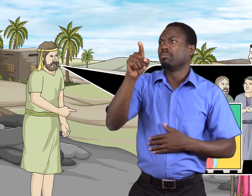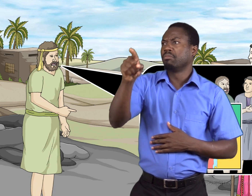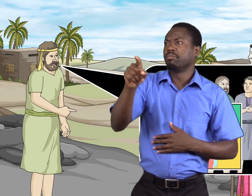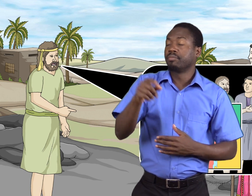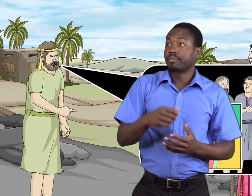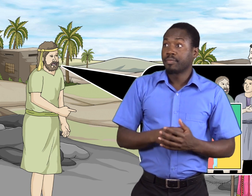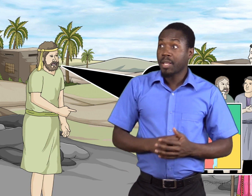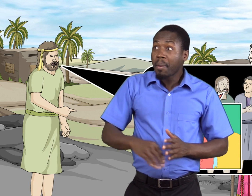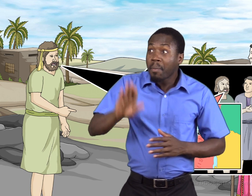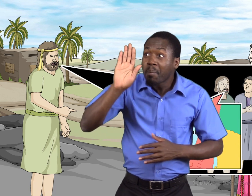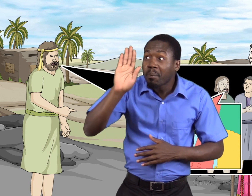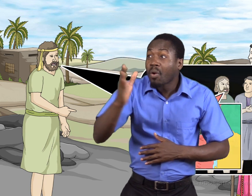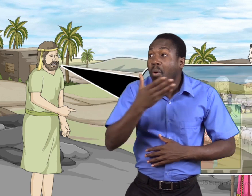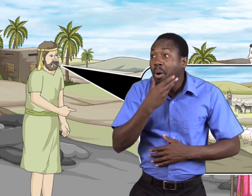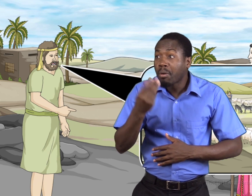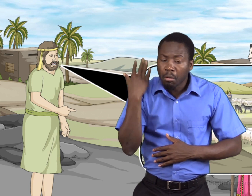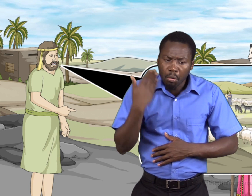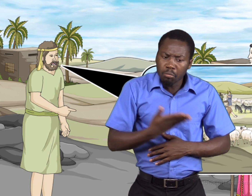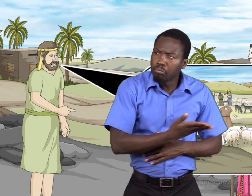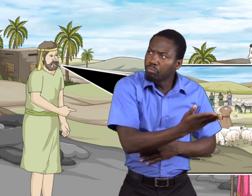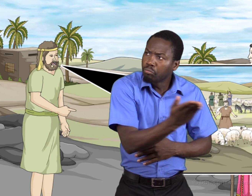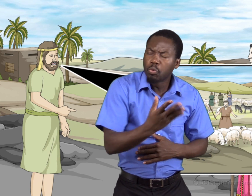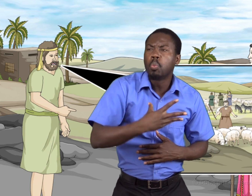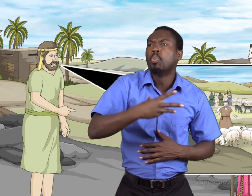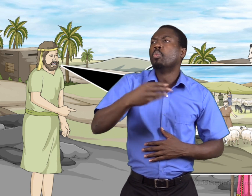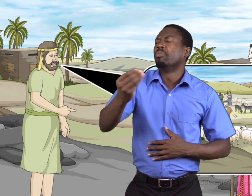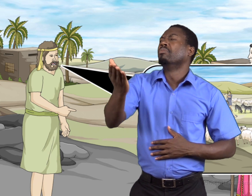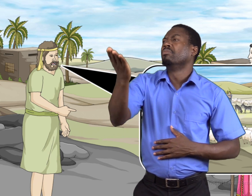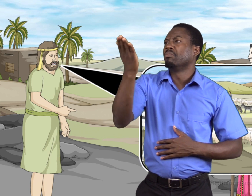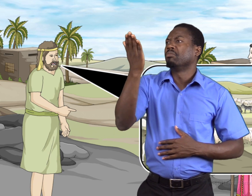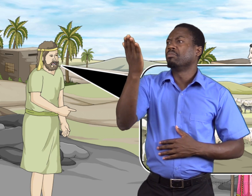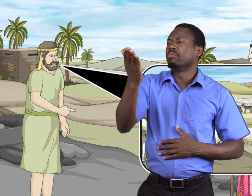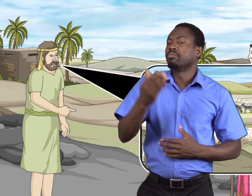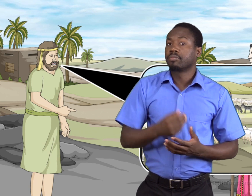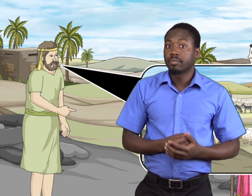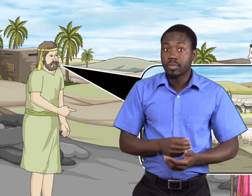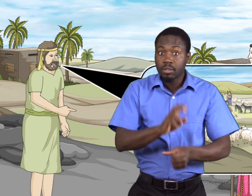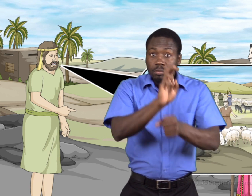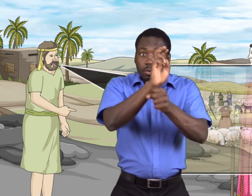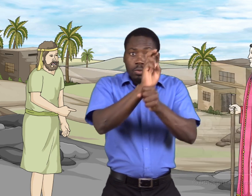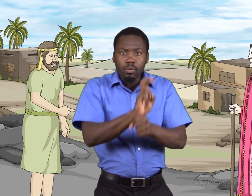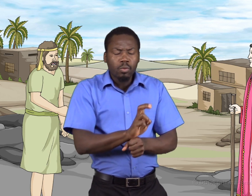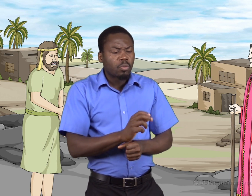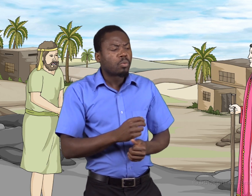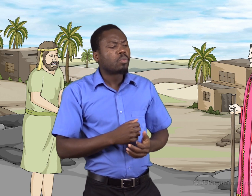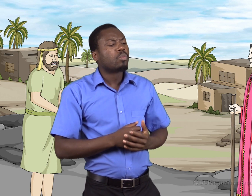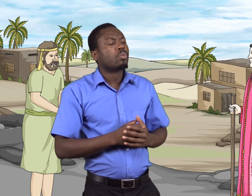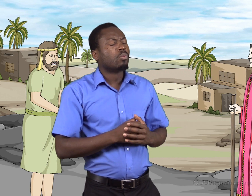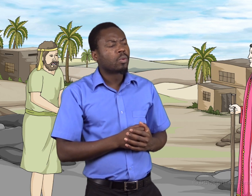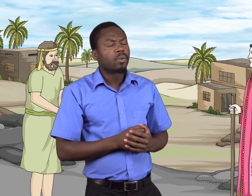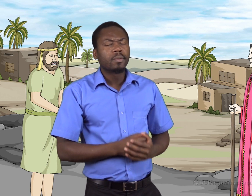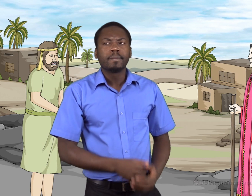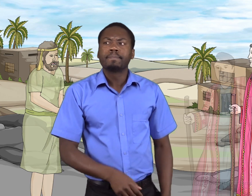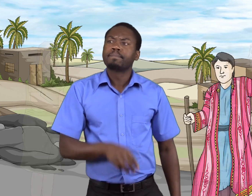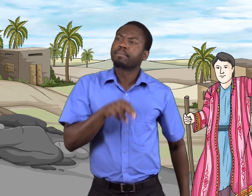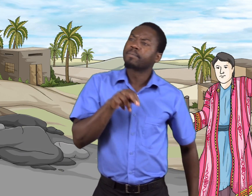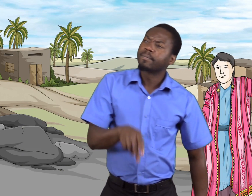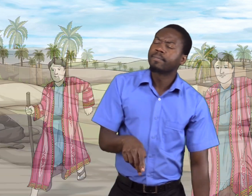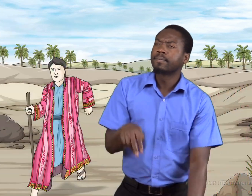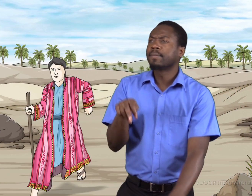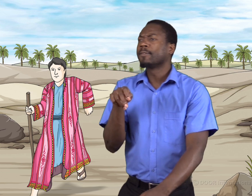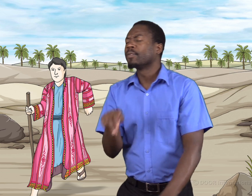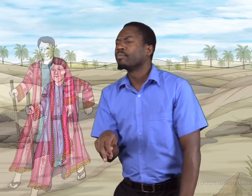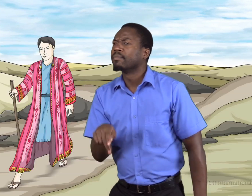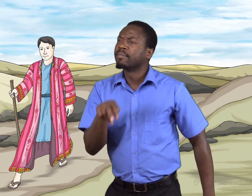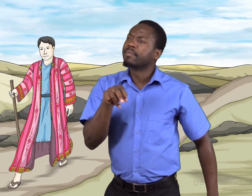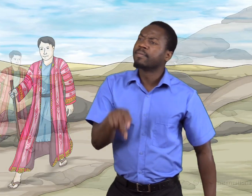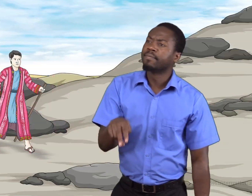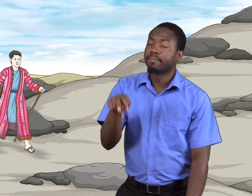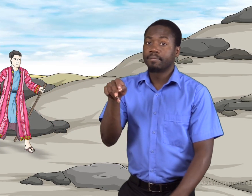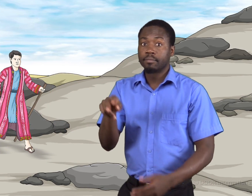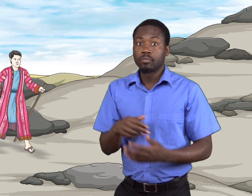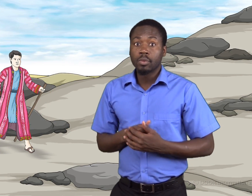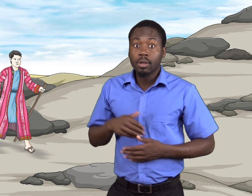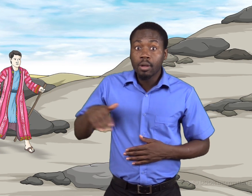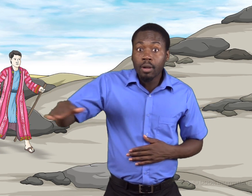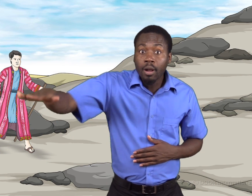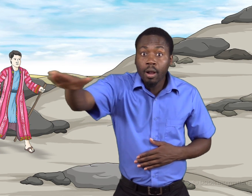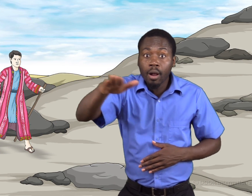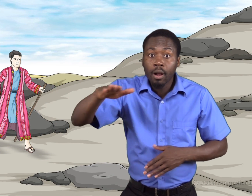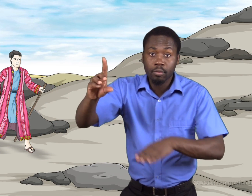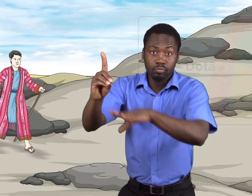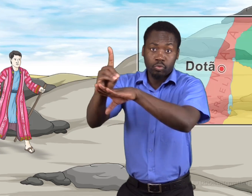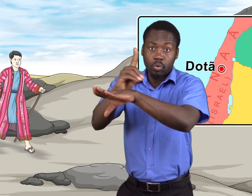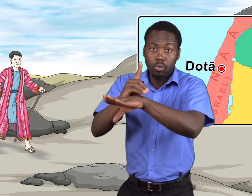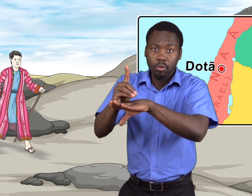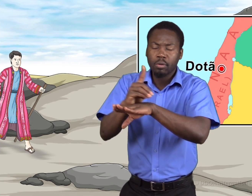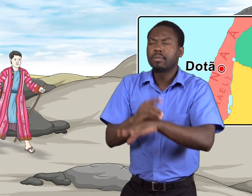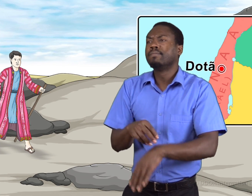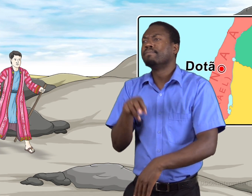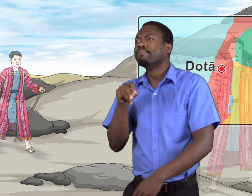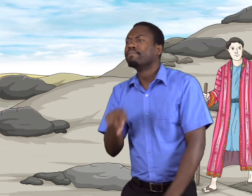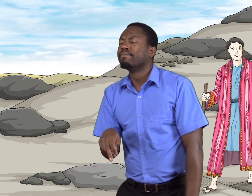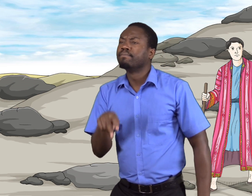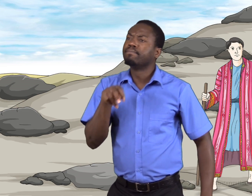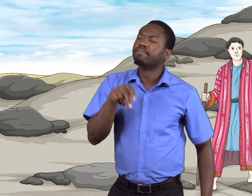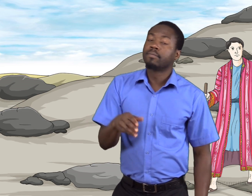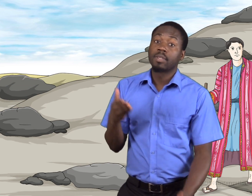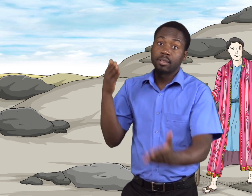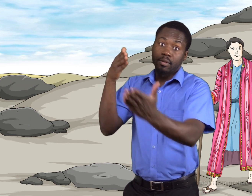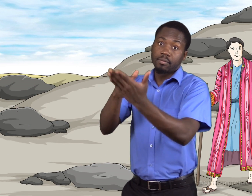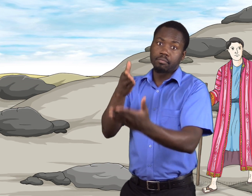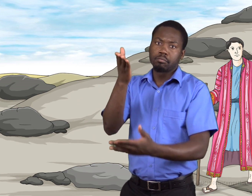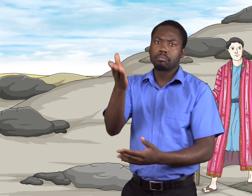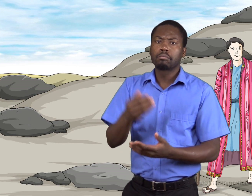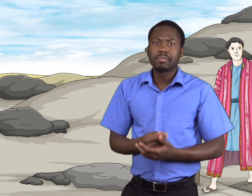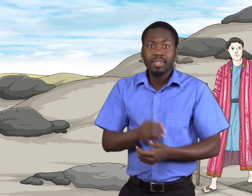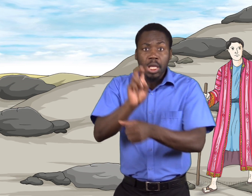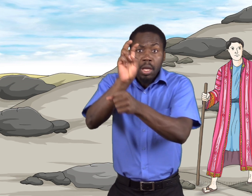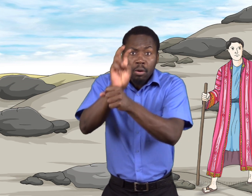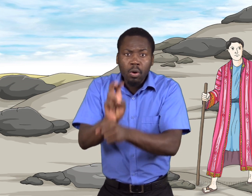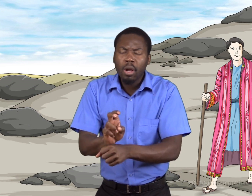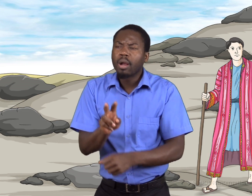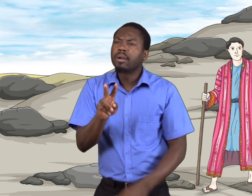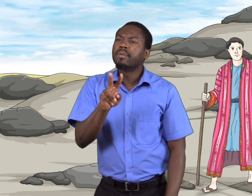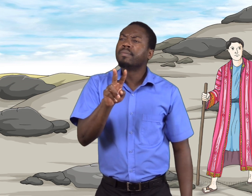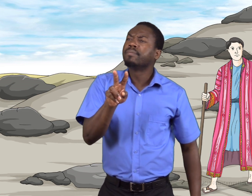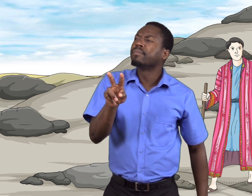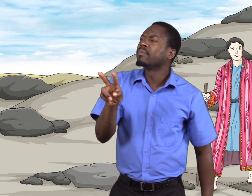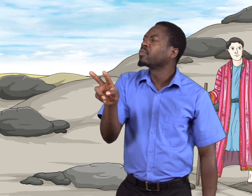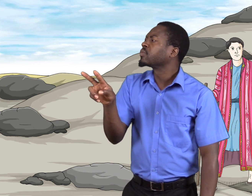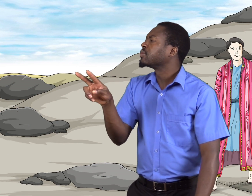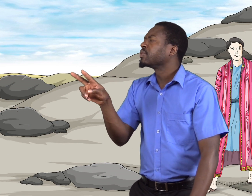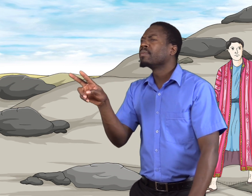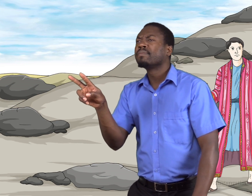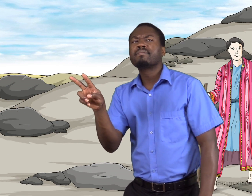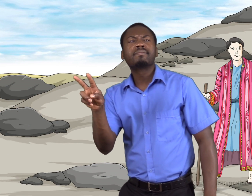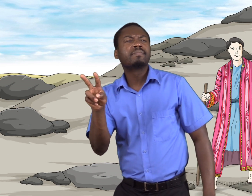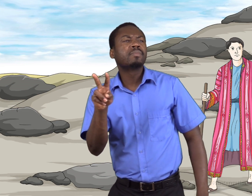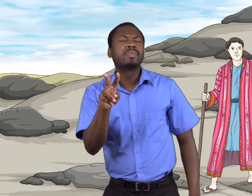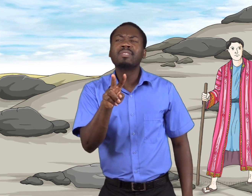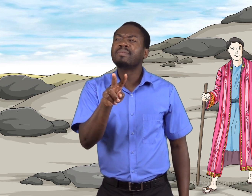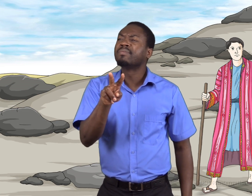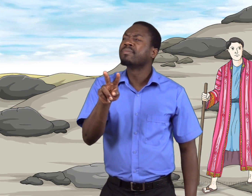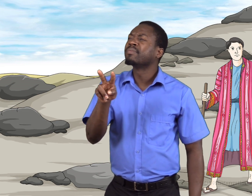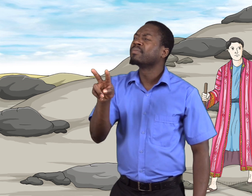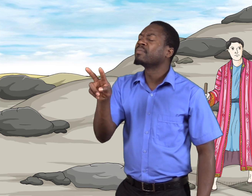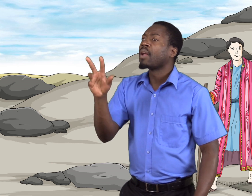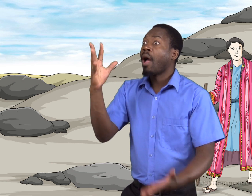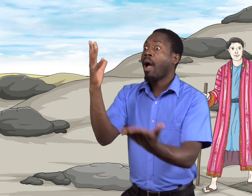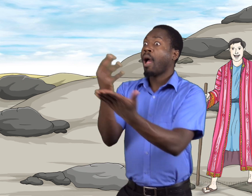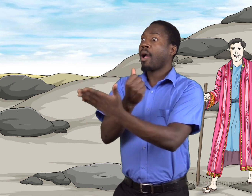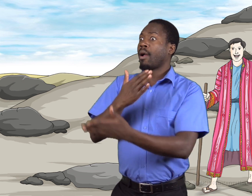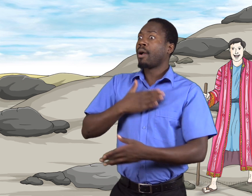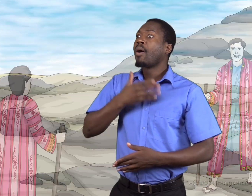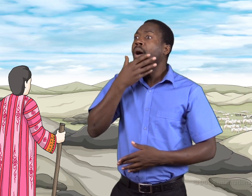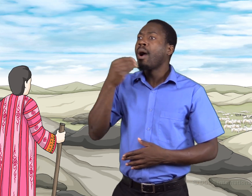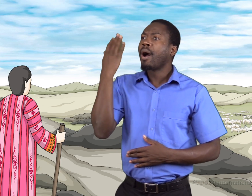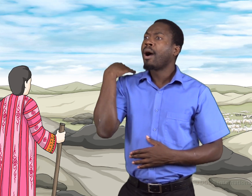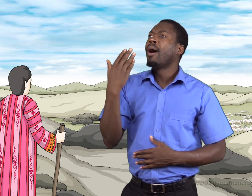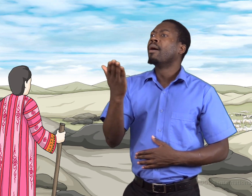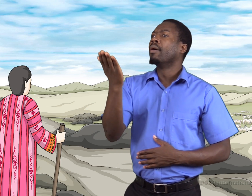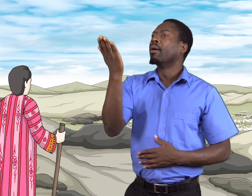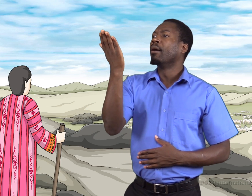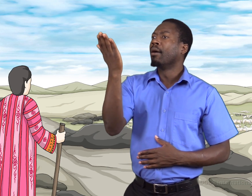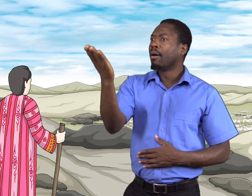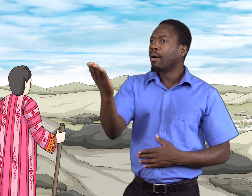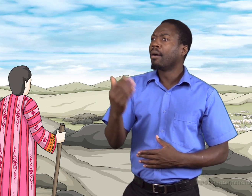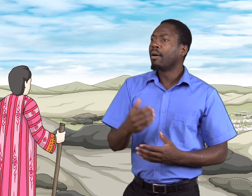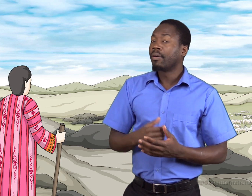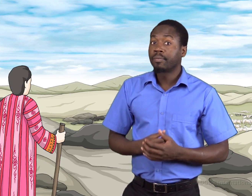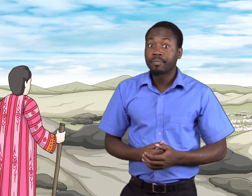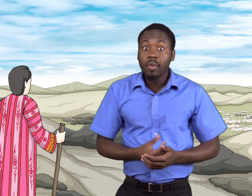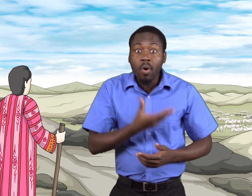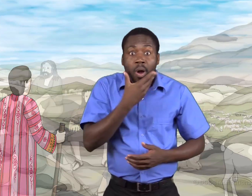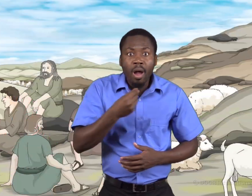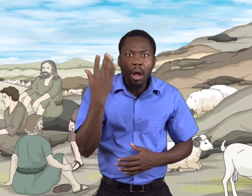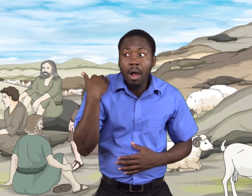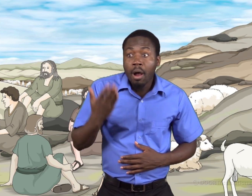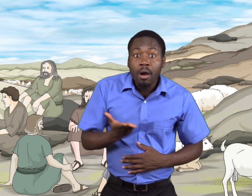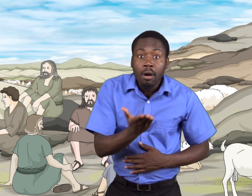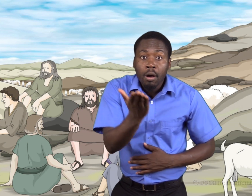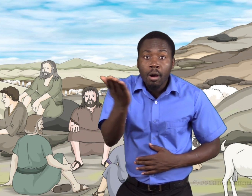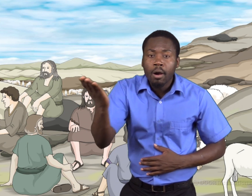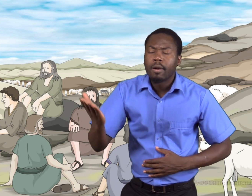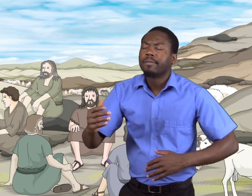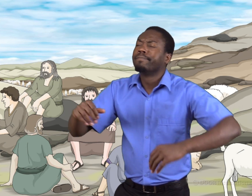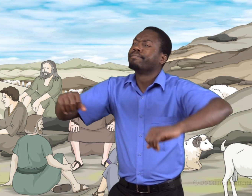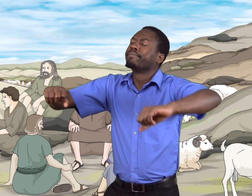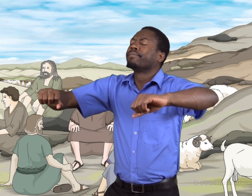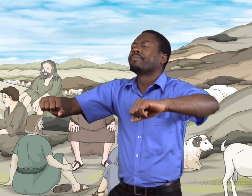“I heard them say, ‘Let us go to Dothan.’” So Joseph set out after his brothers and found them at Dothan.